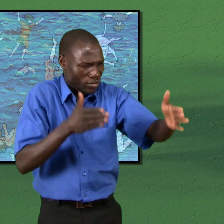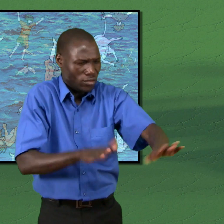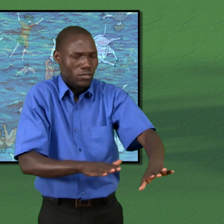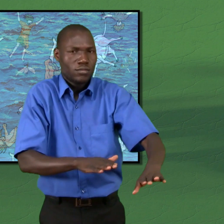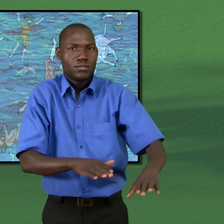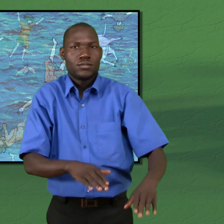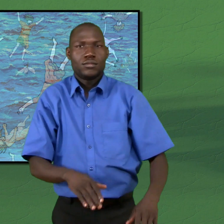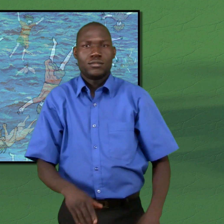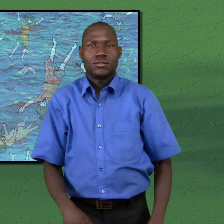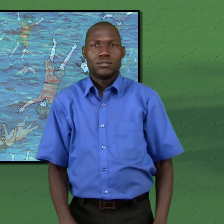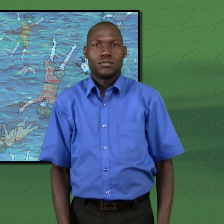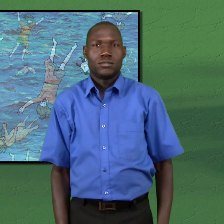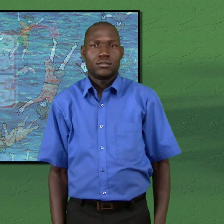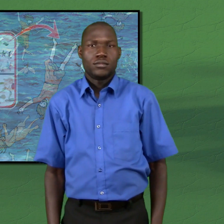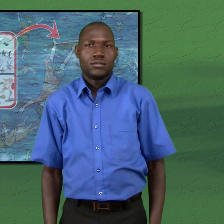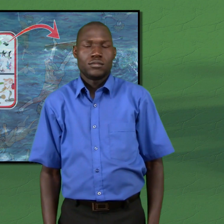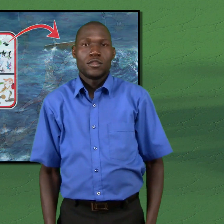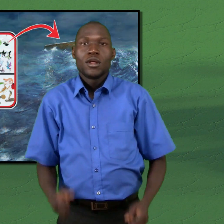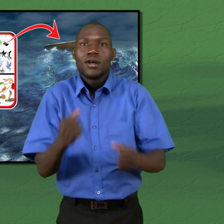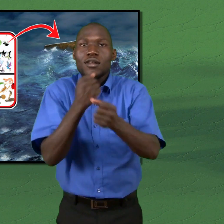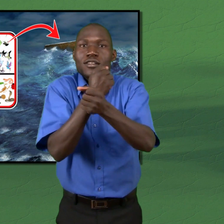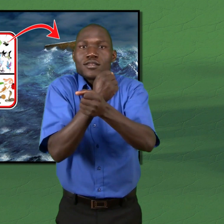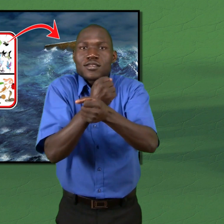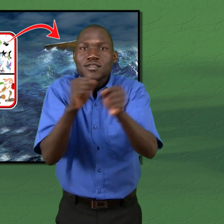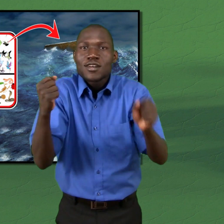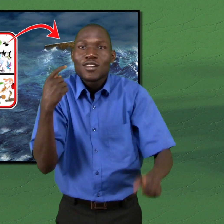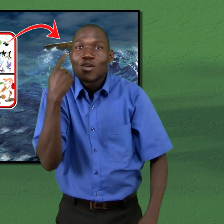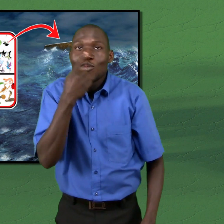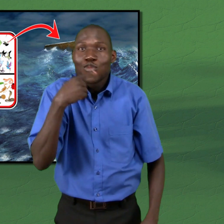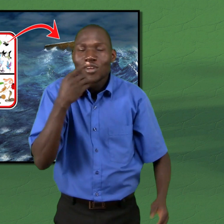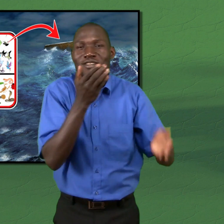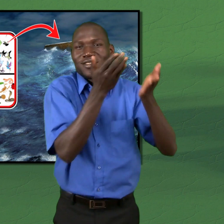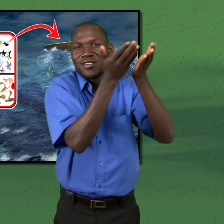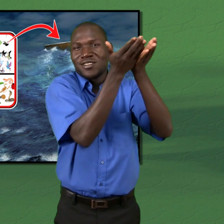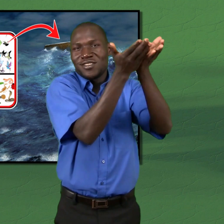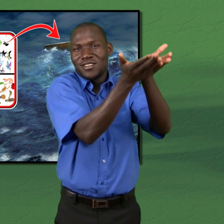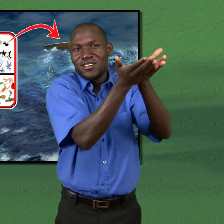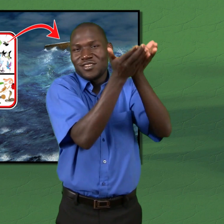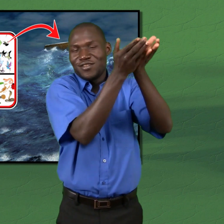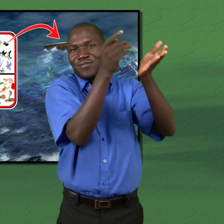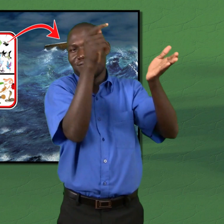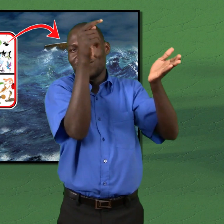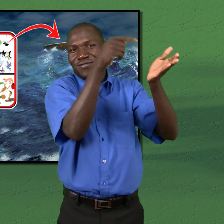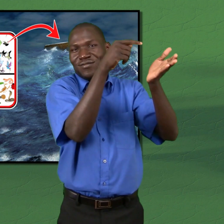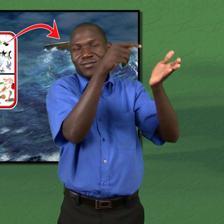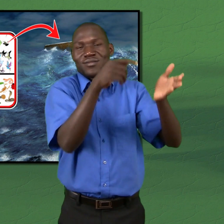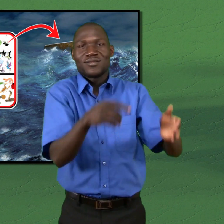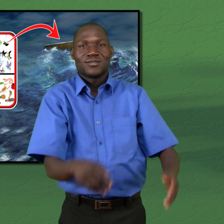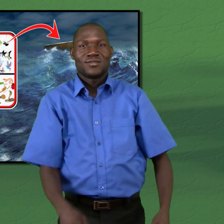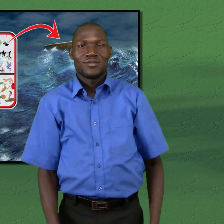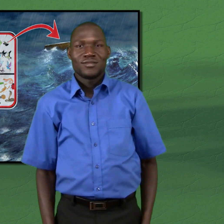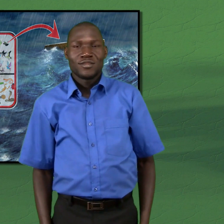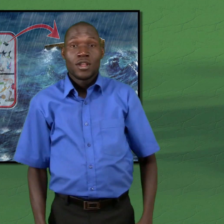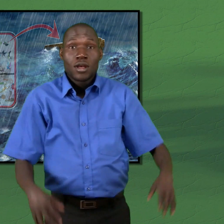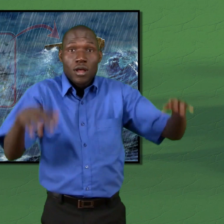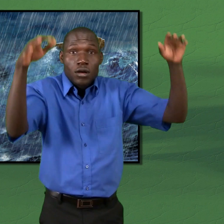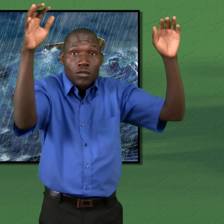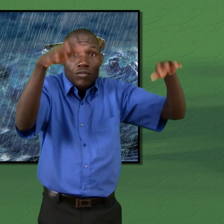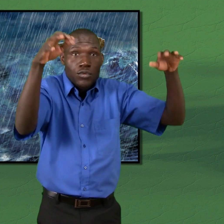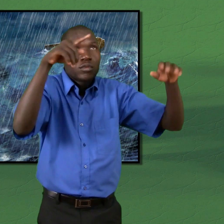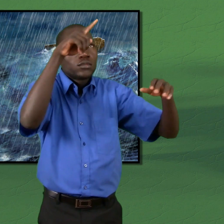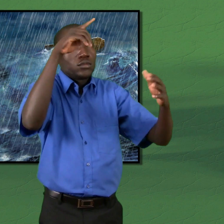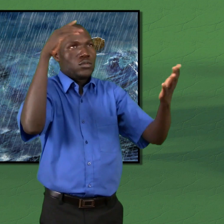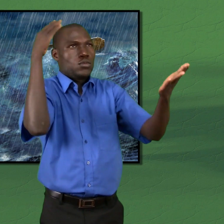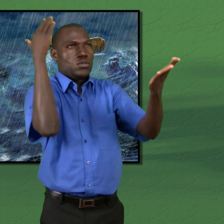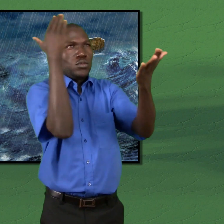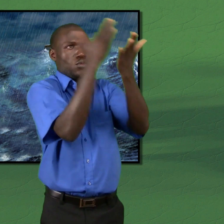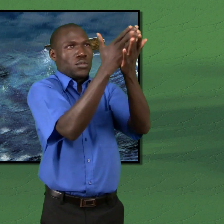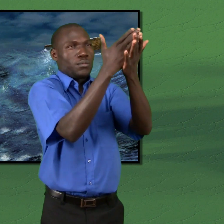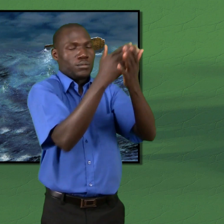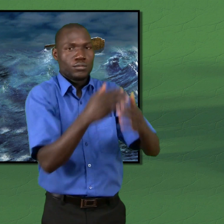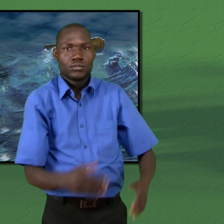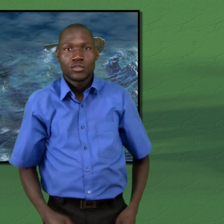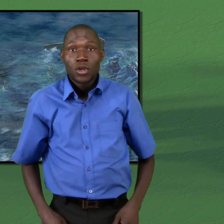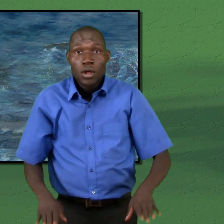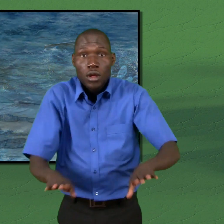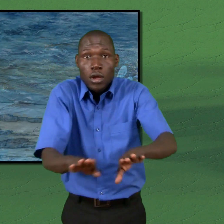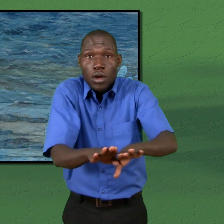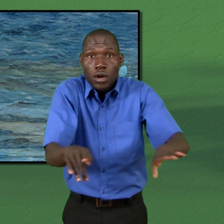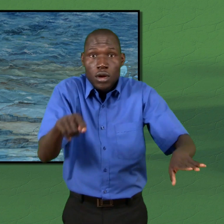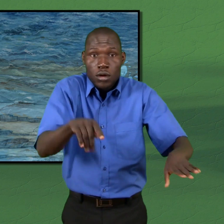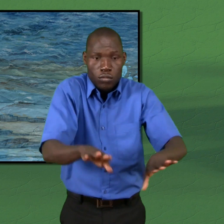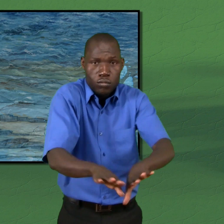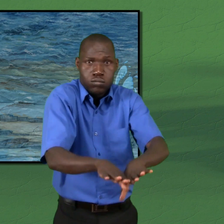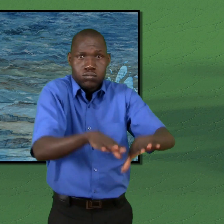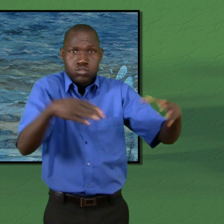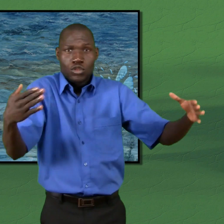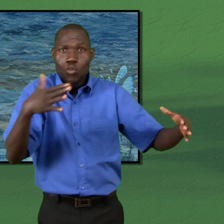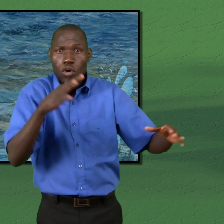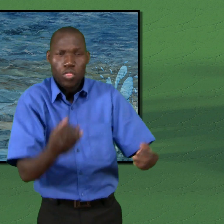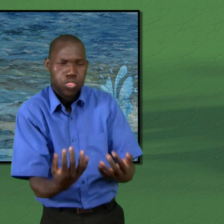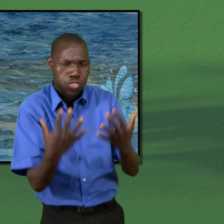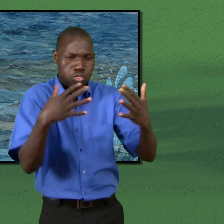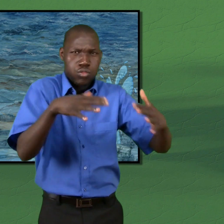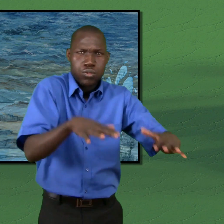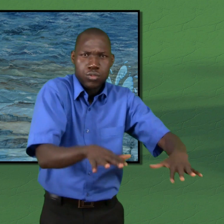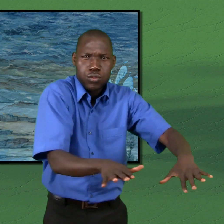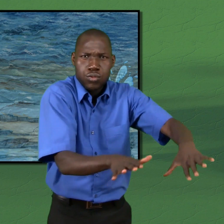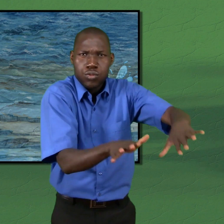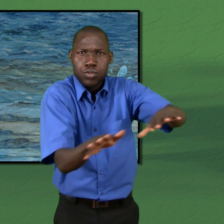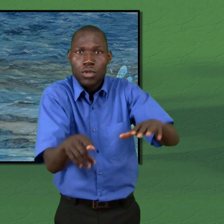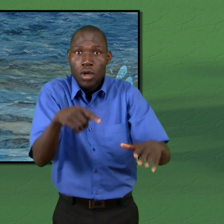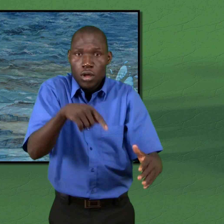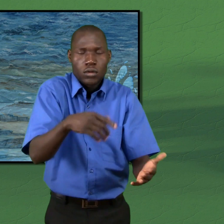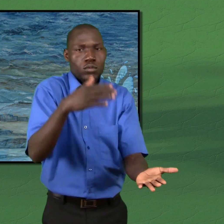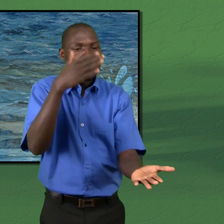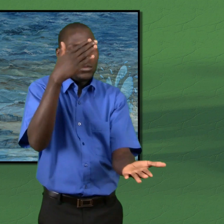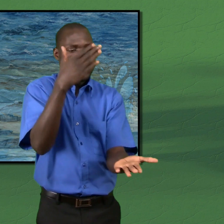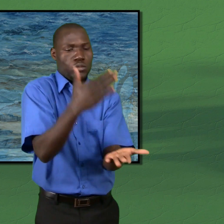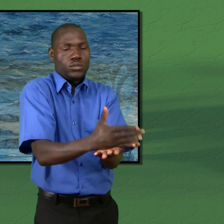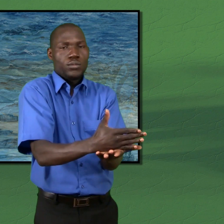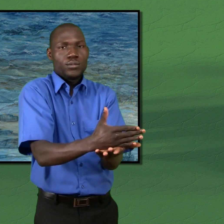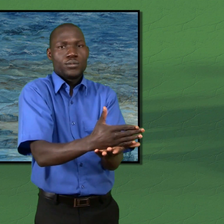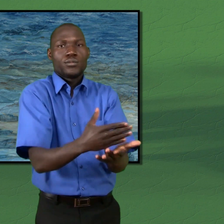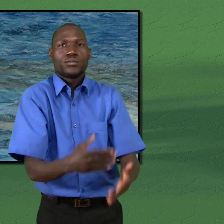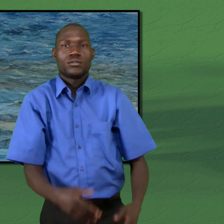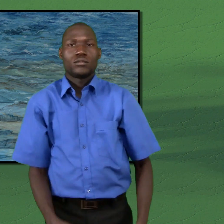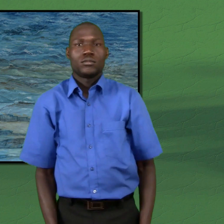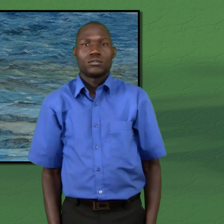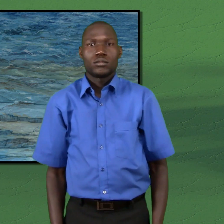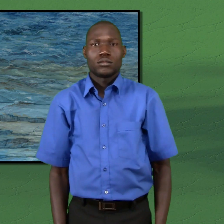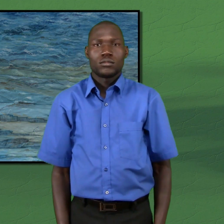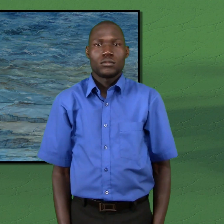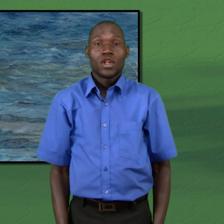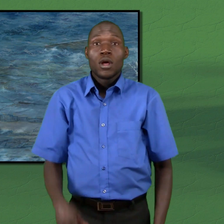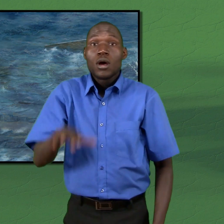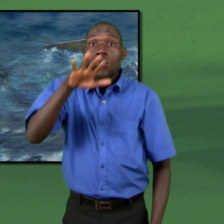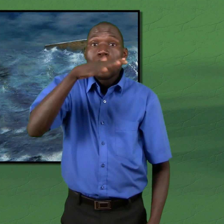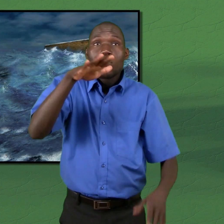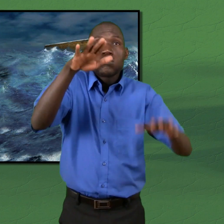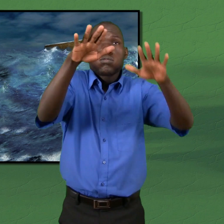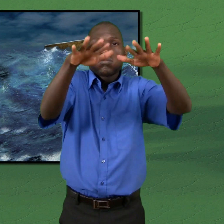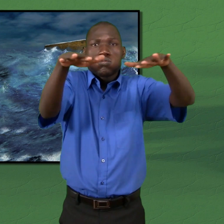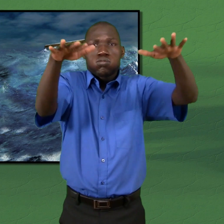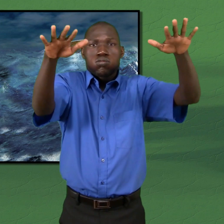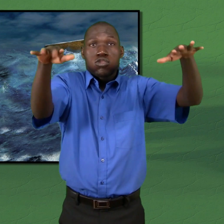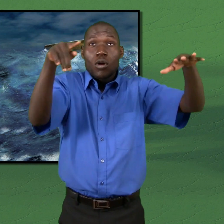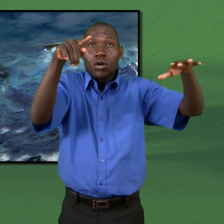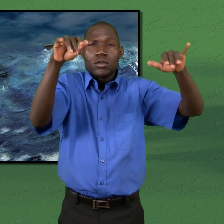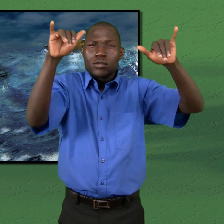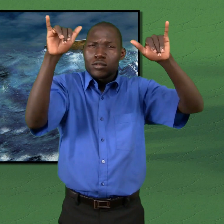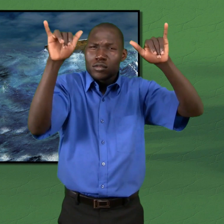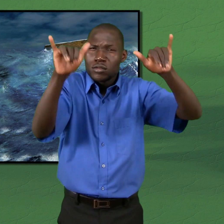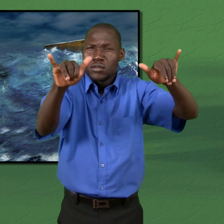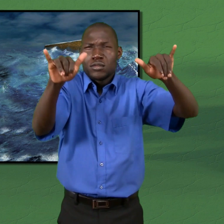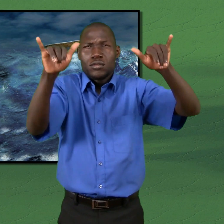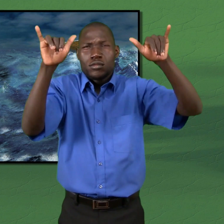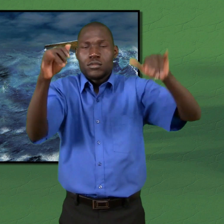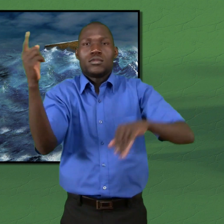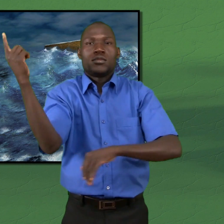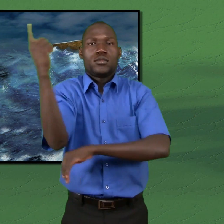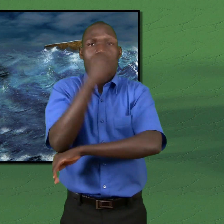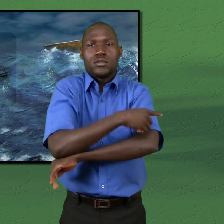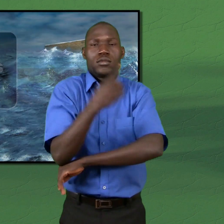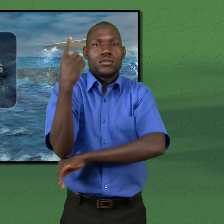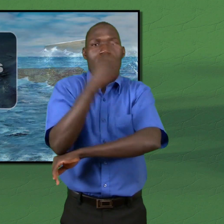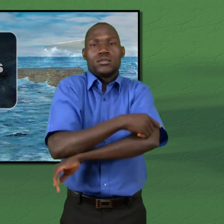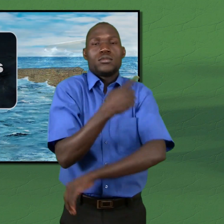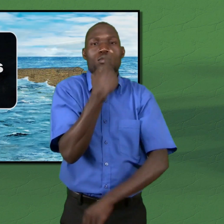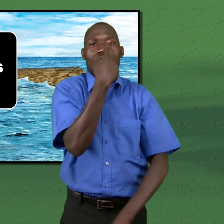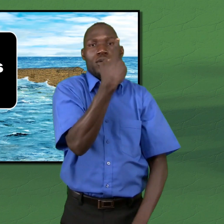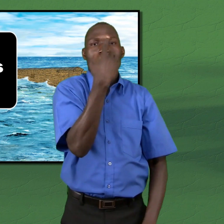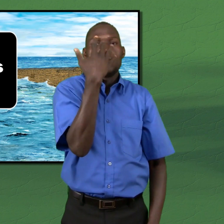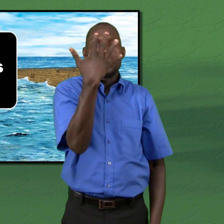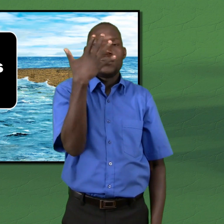they were blotted out from the earth, and only Noah and those with him in the ark remained.